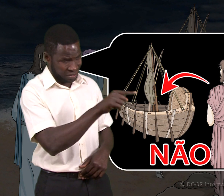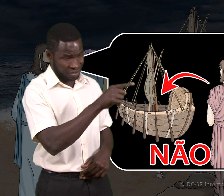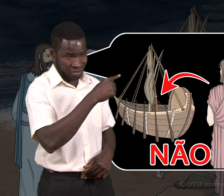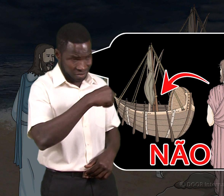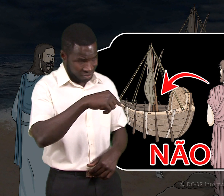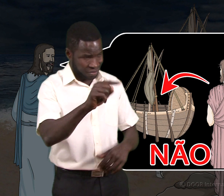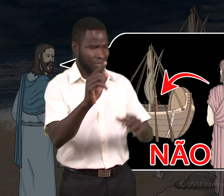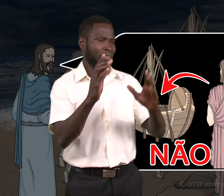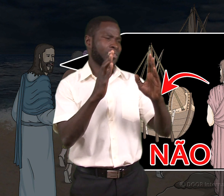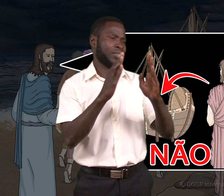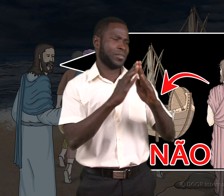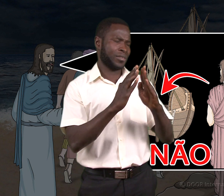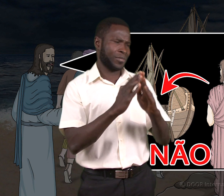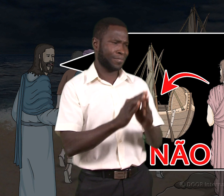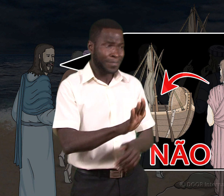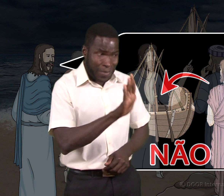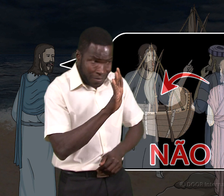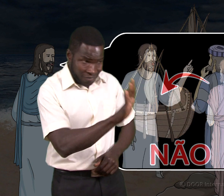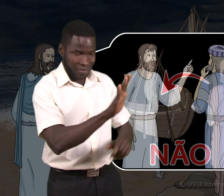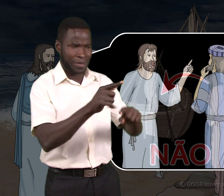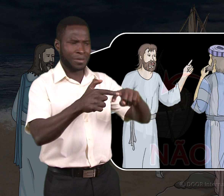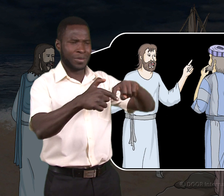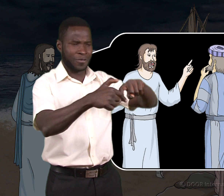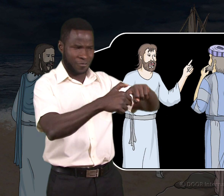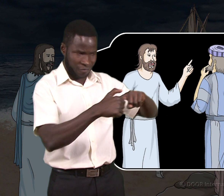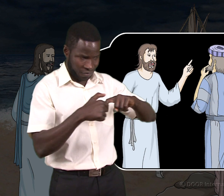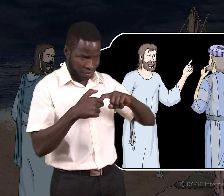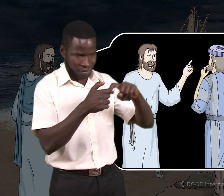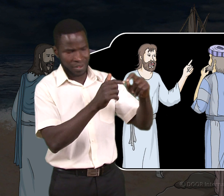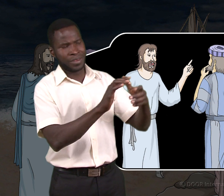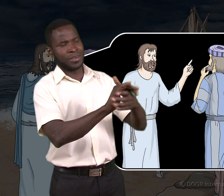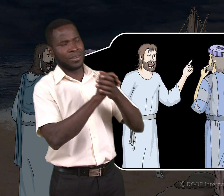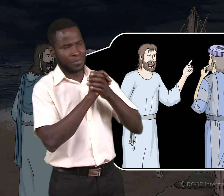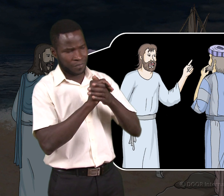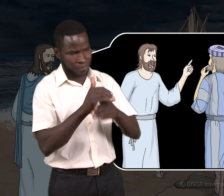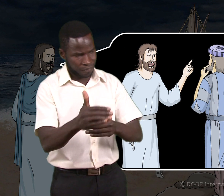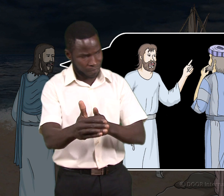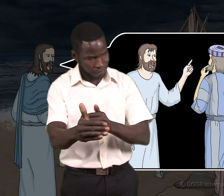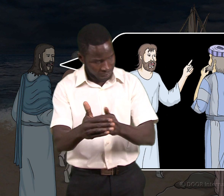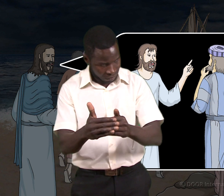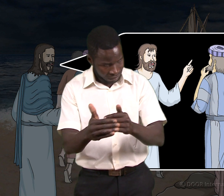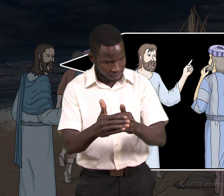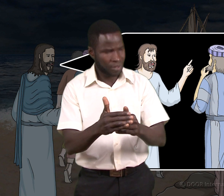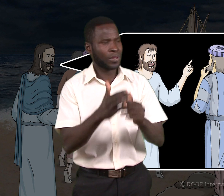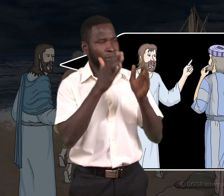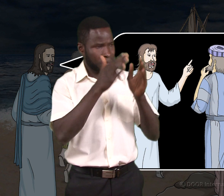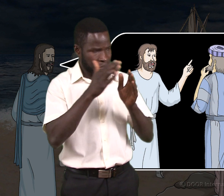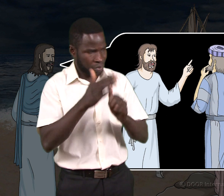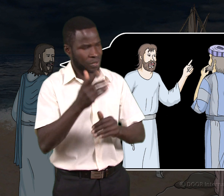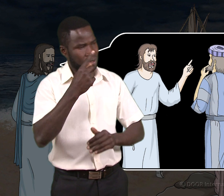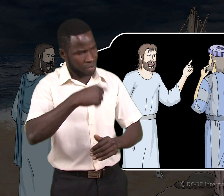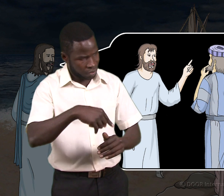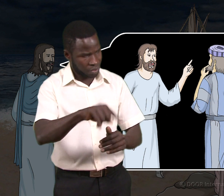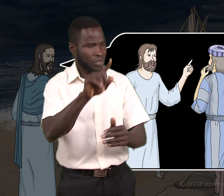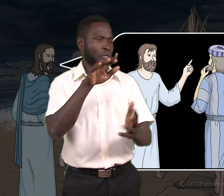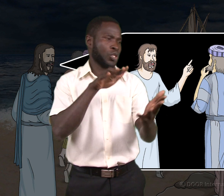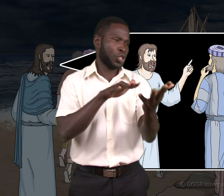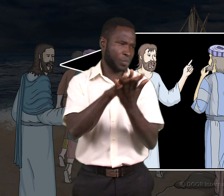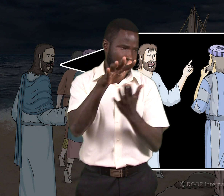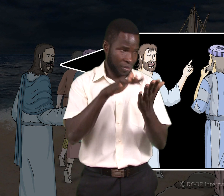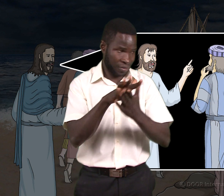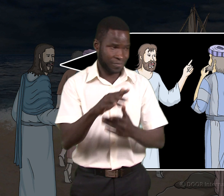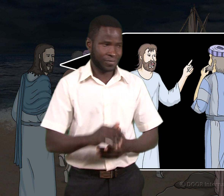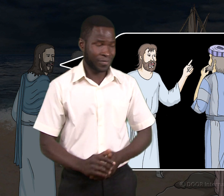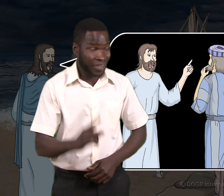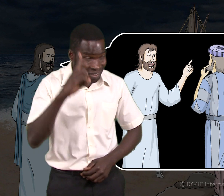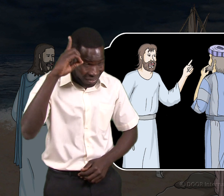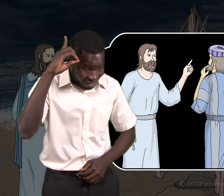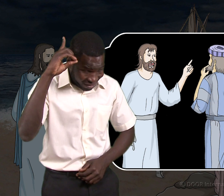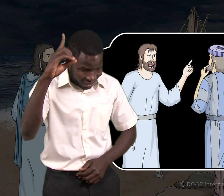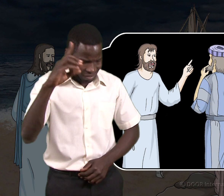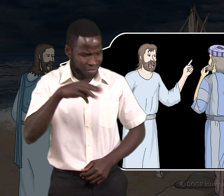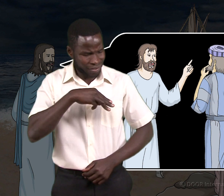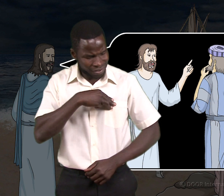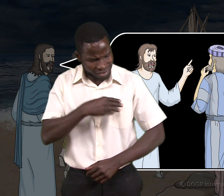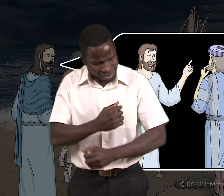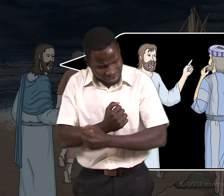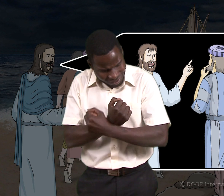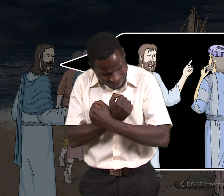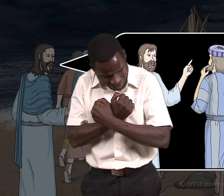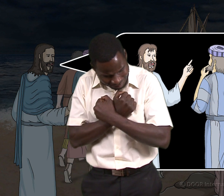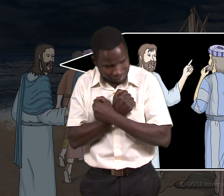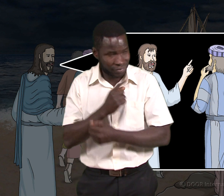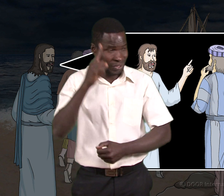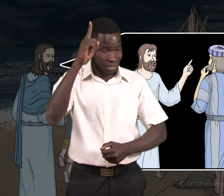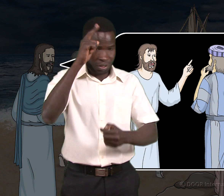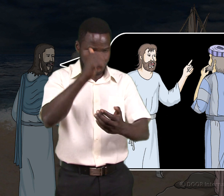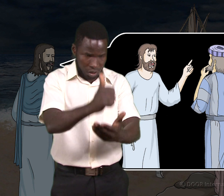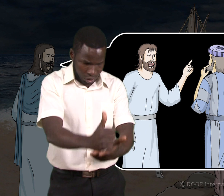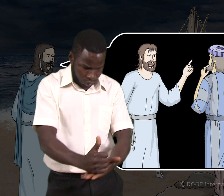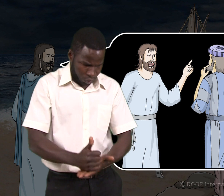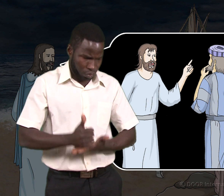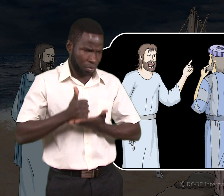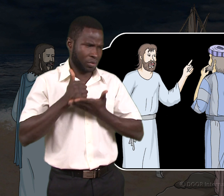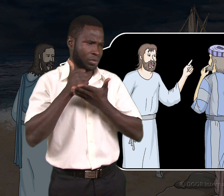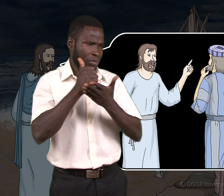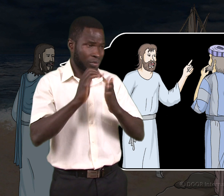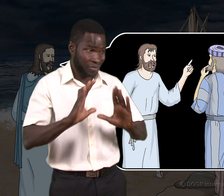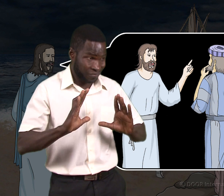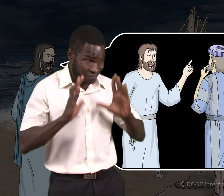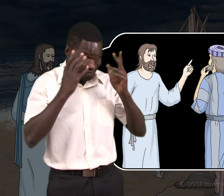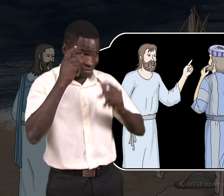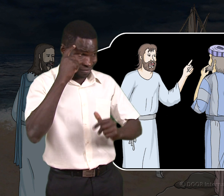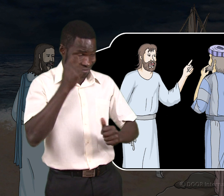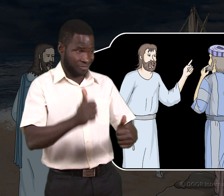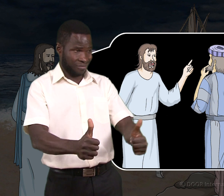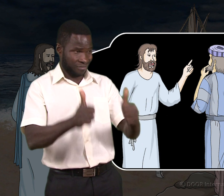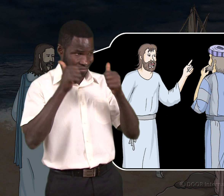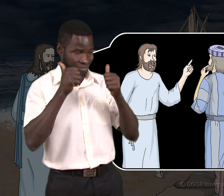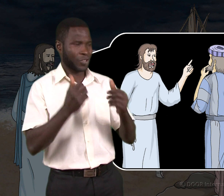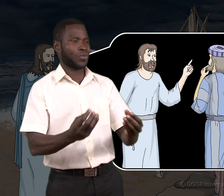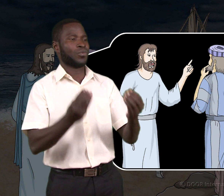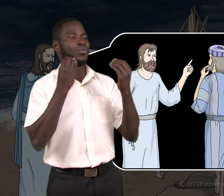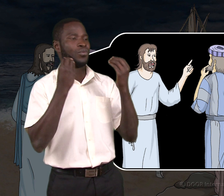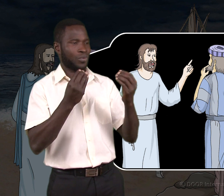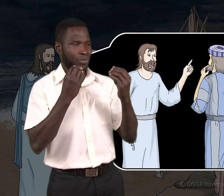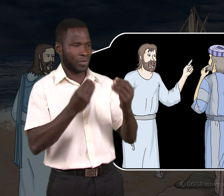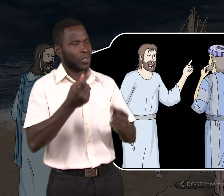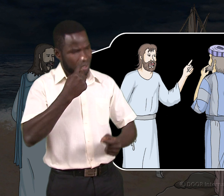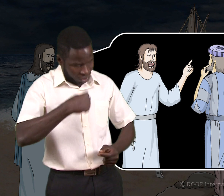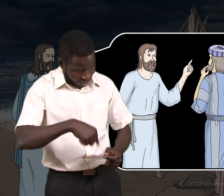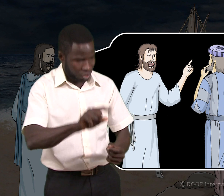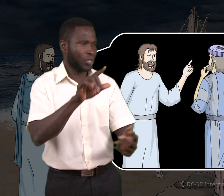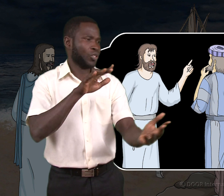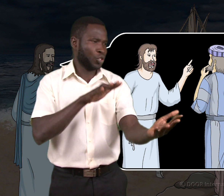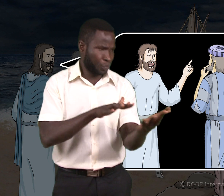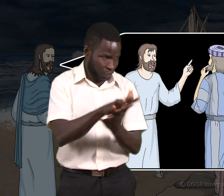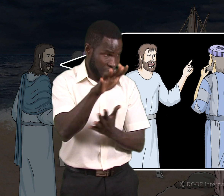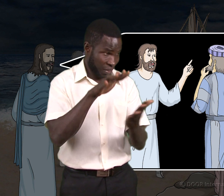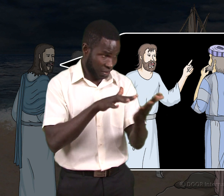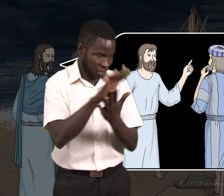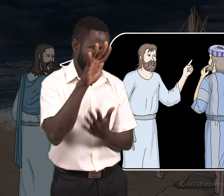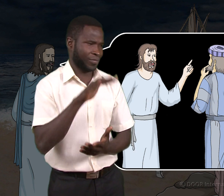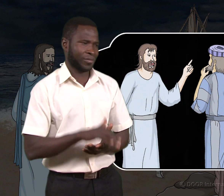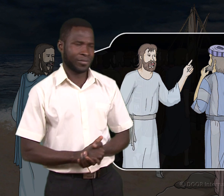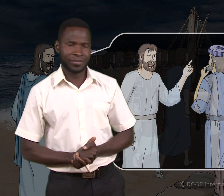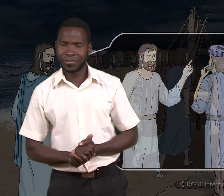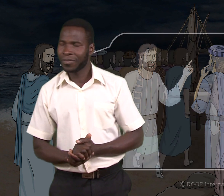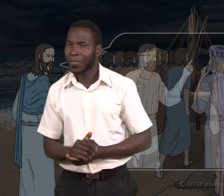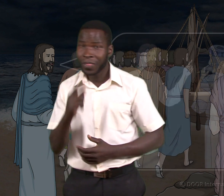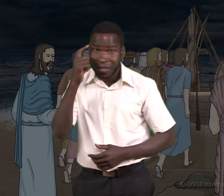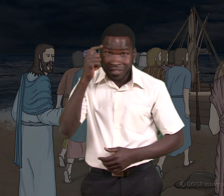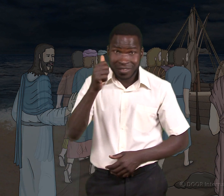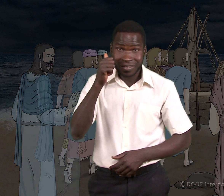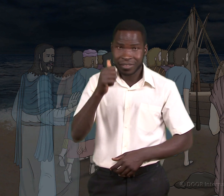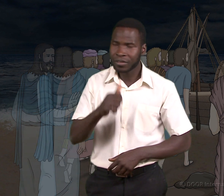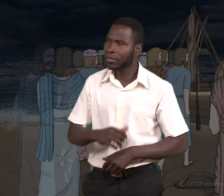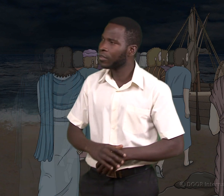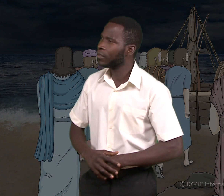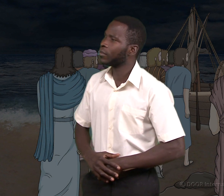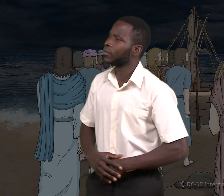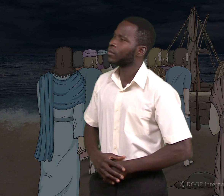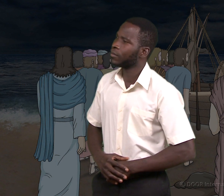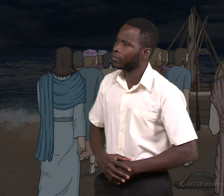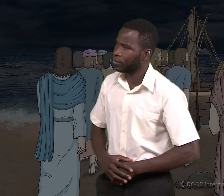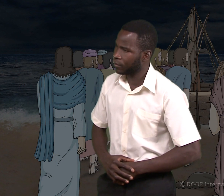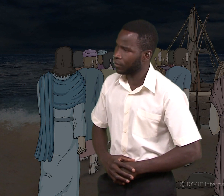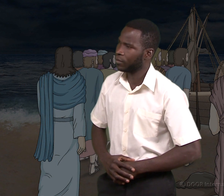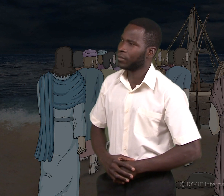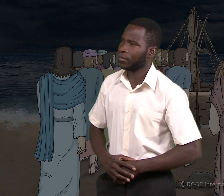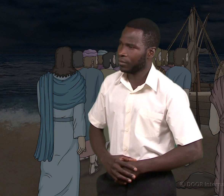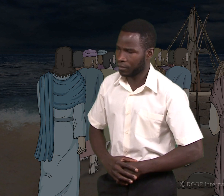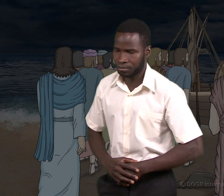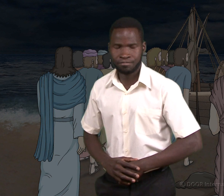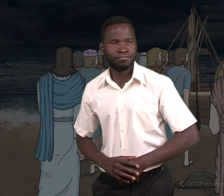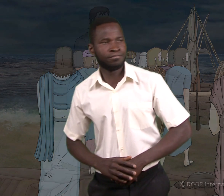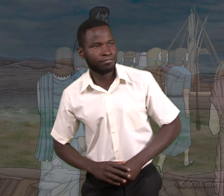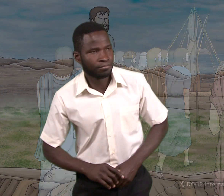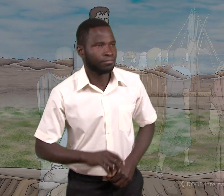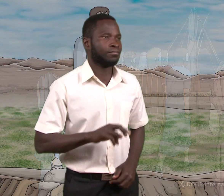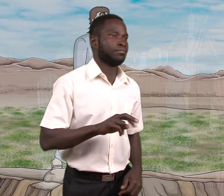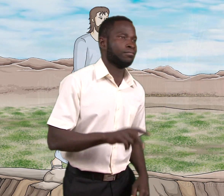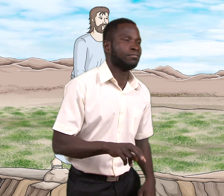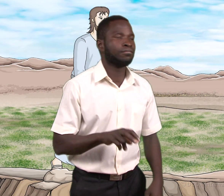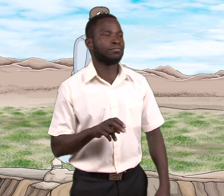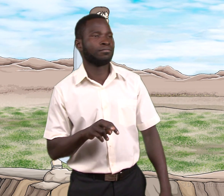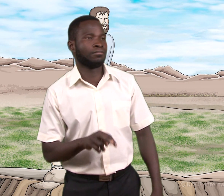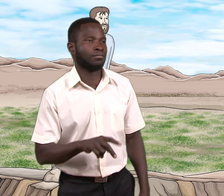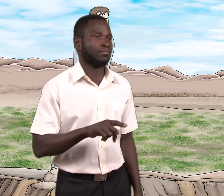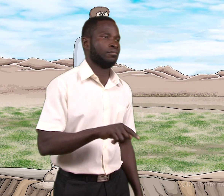“Go home to your own people,” He said, “and tell them how much the Lord has done for you, and what mercy He has shown you.”